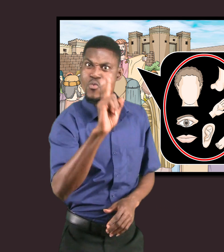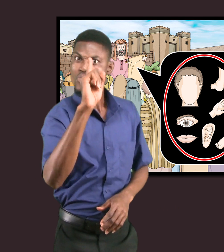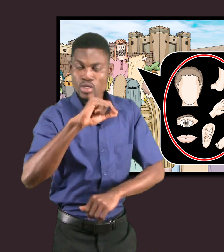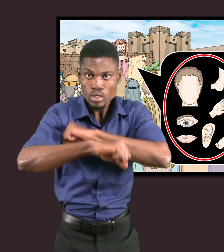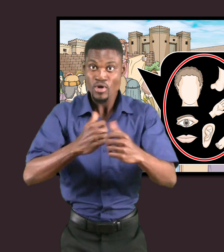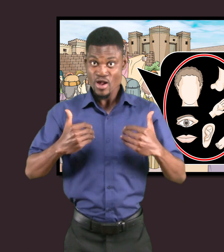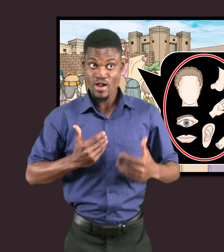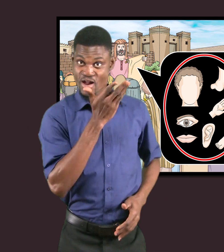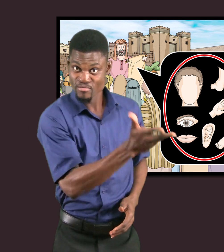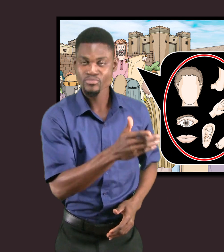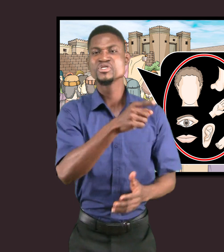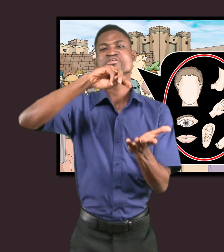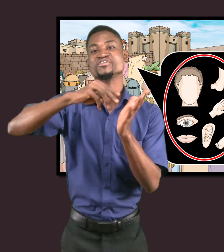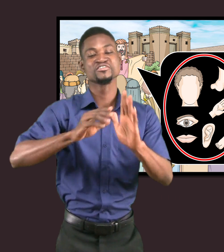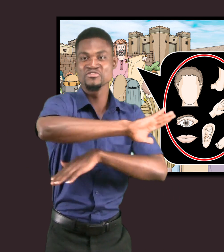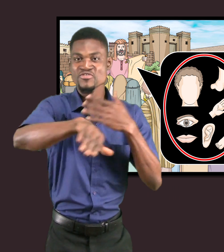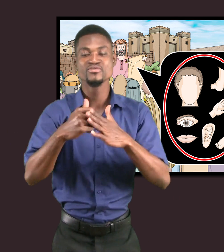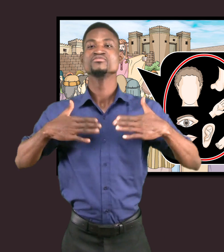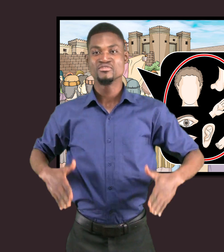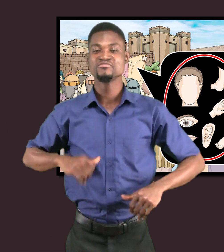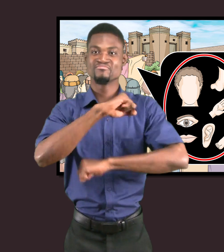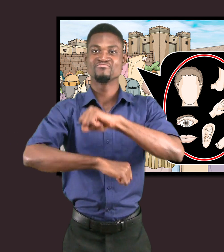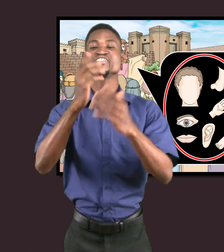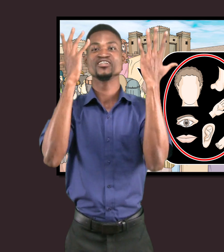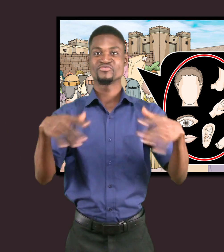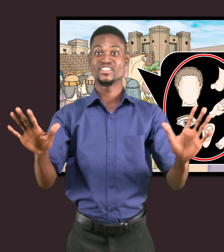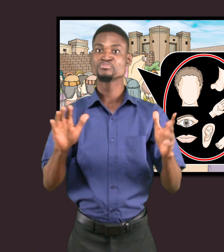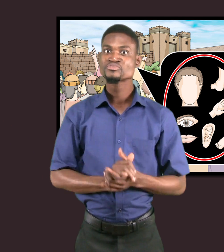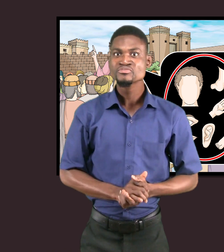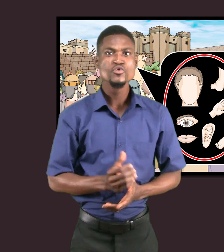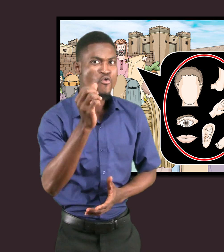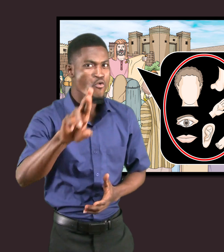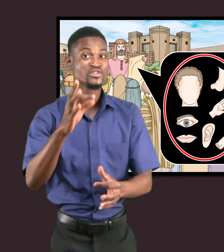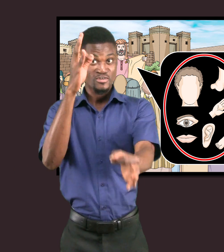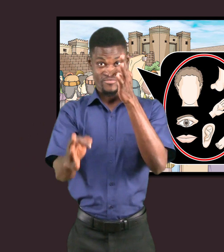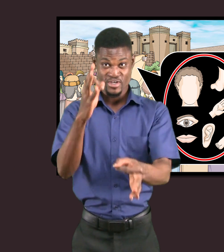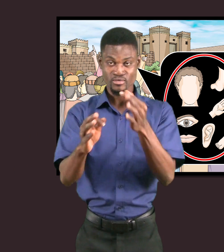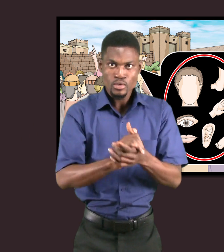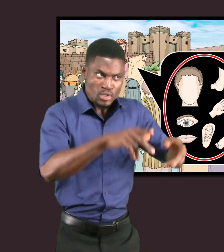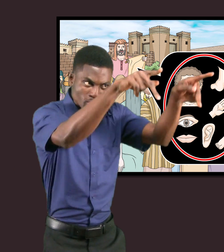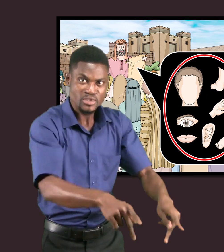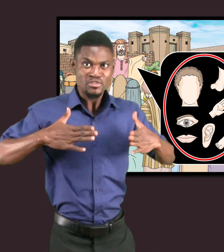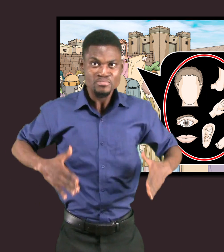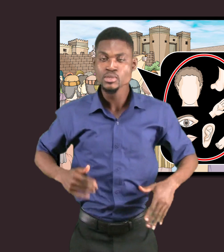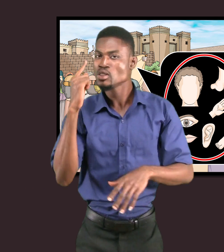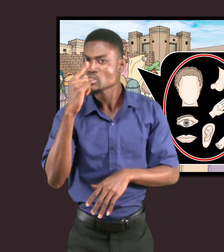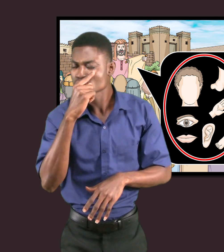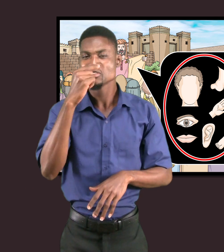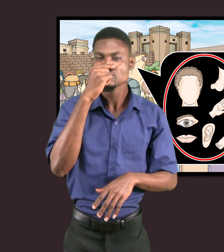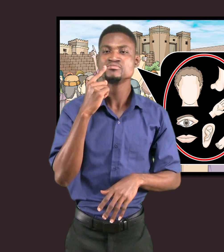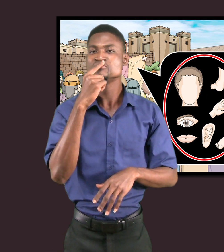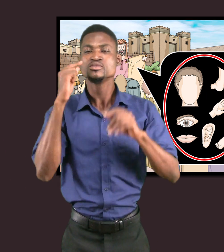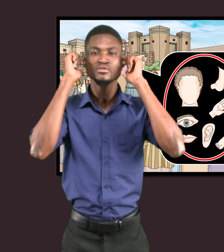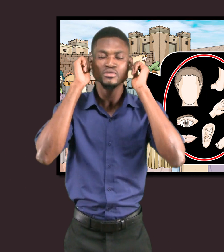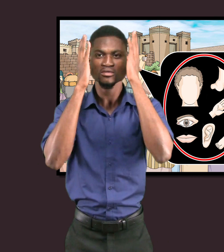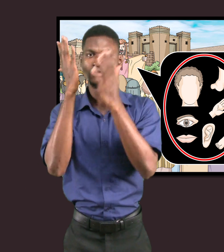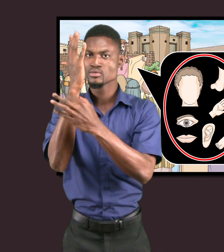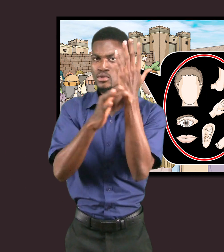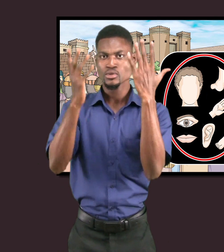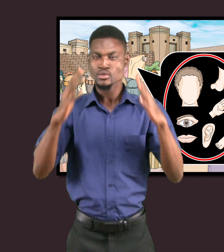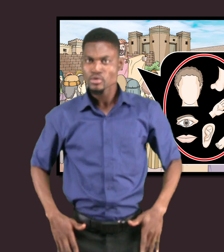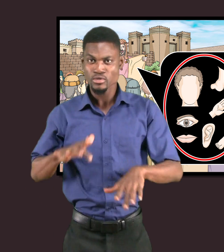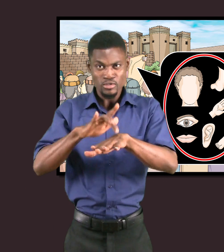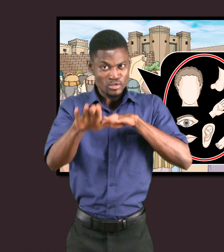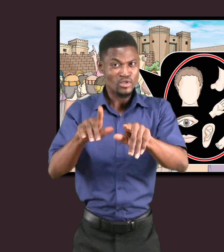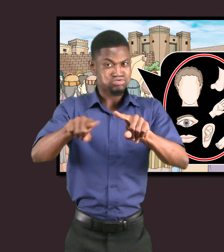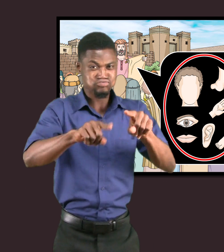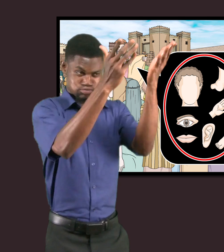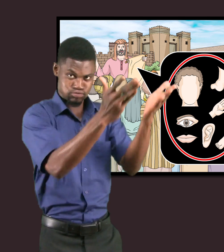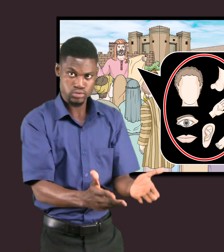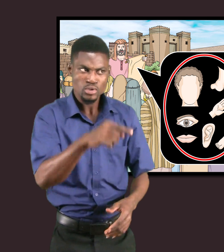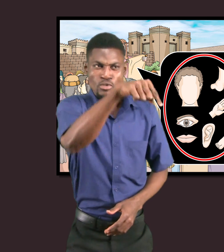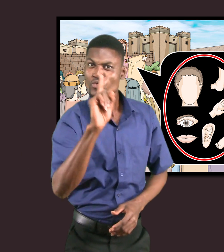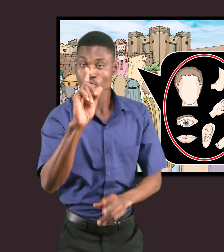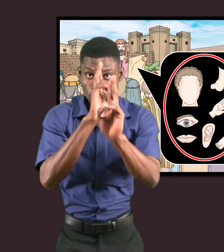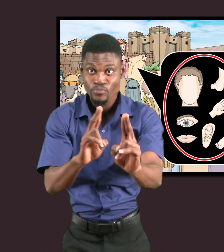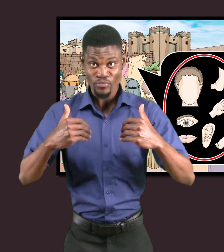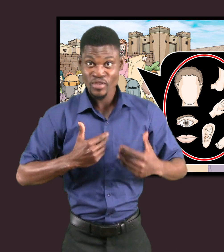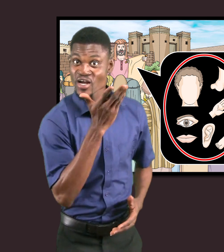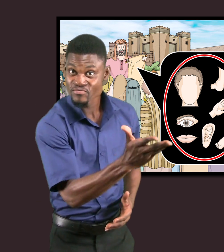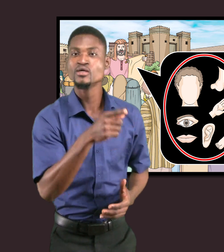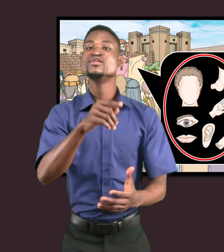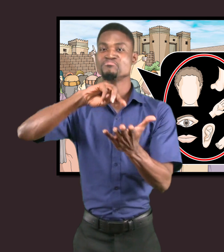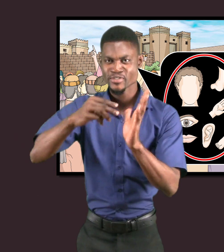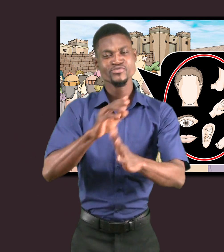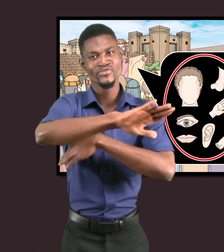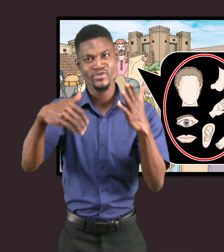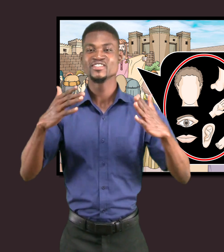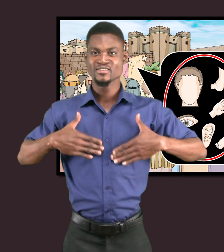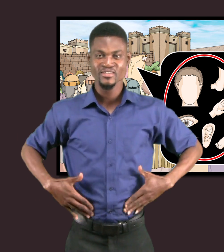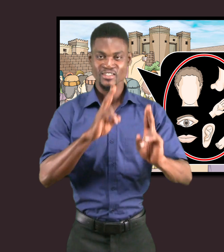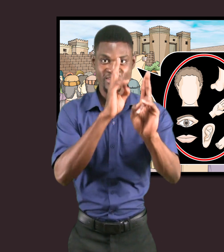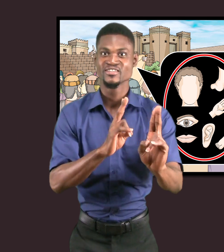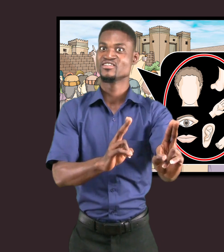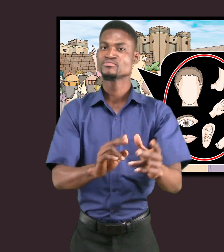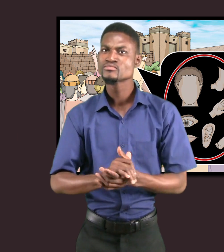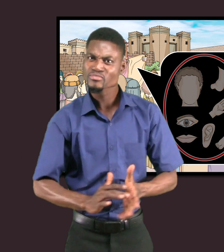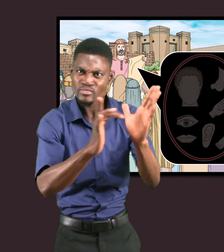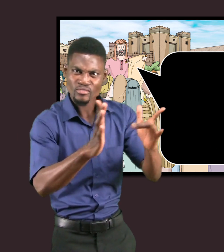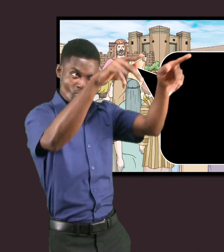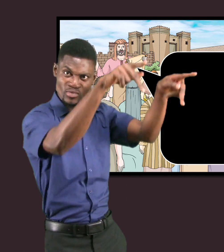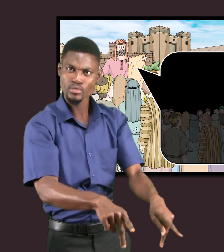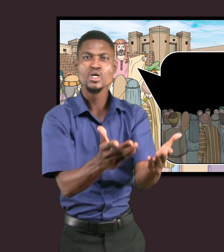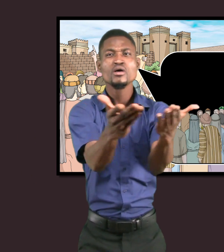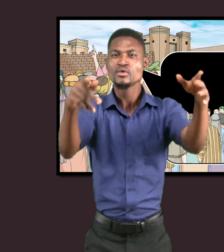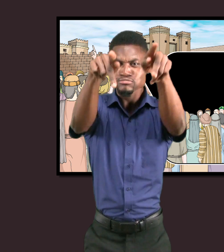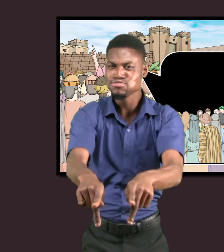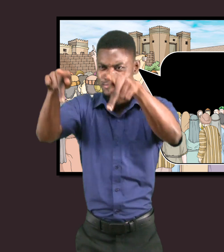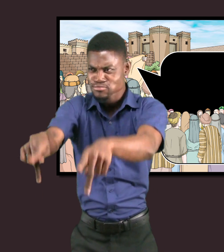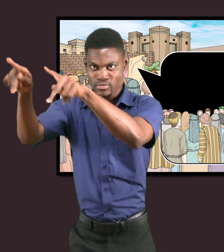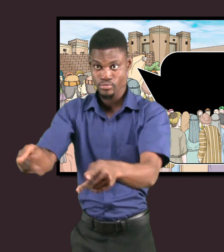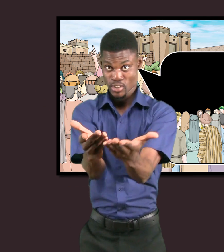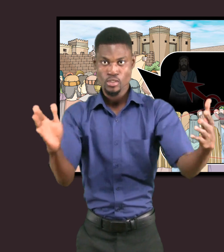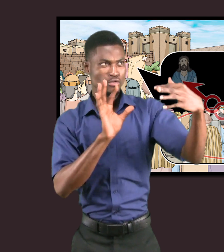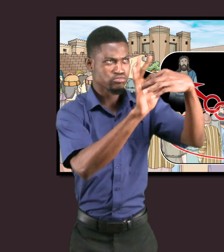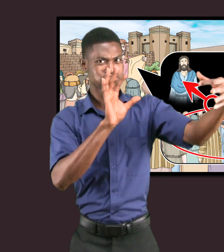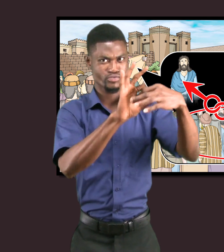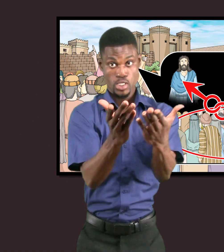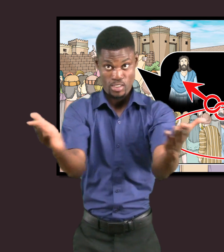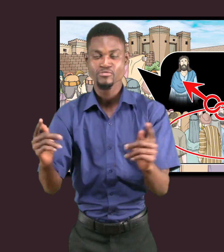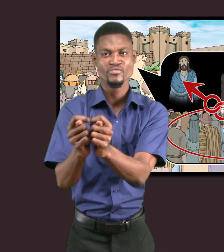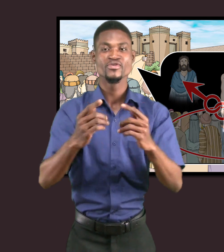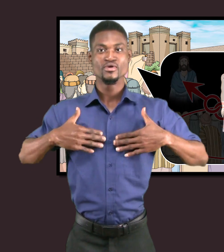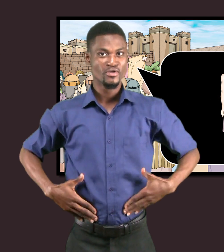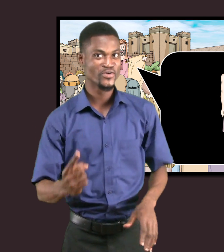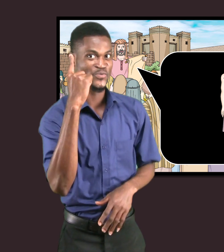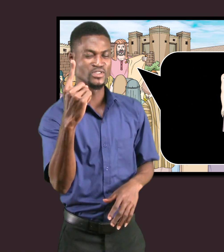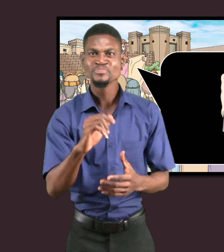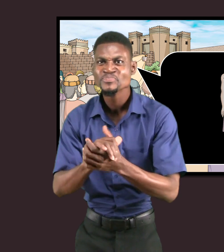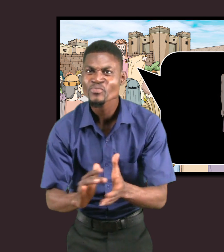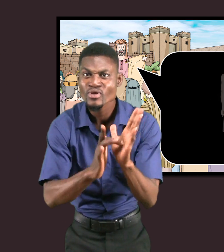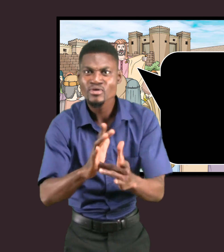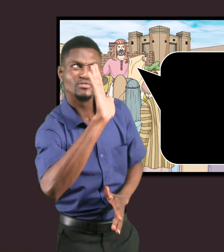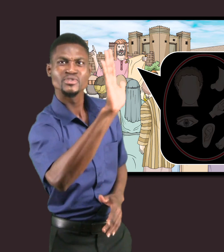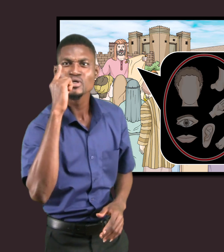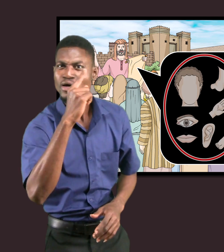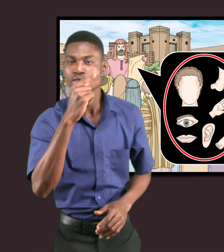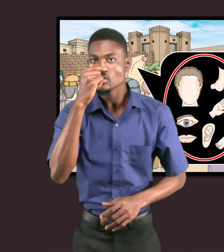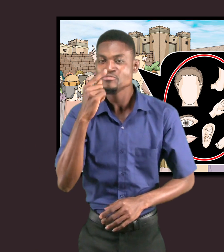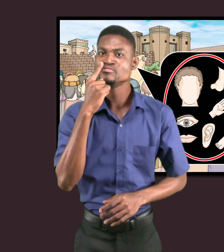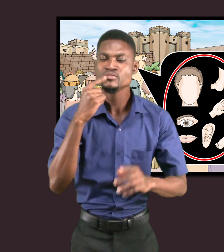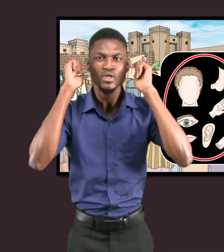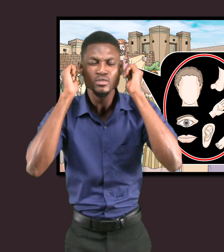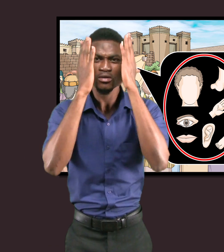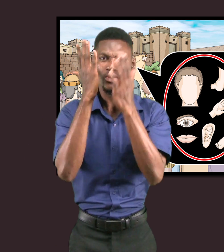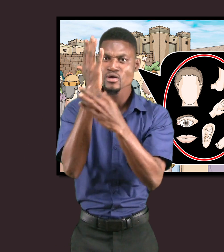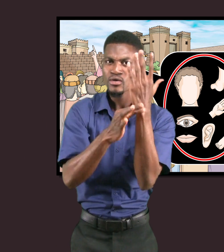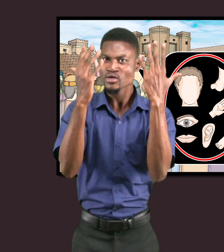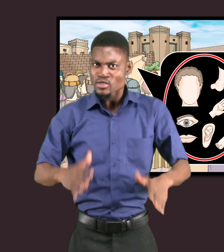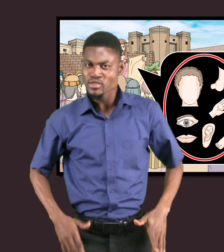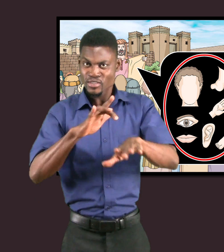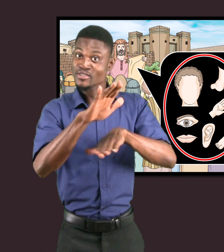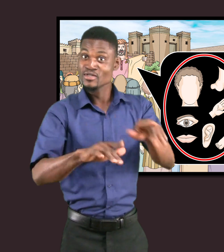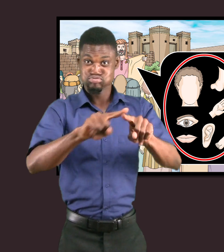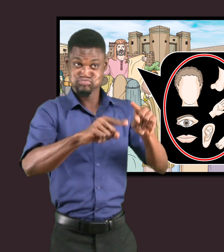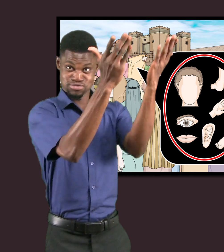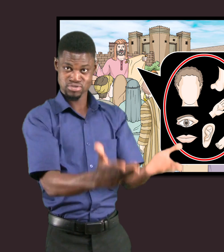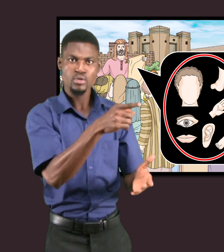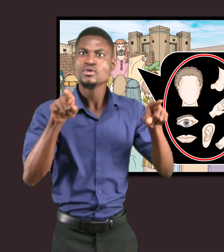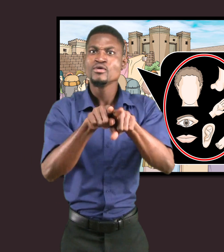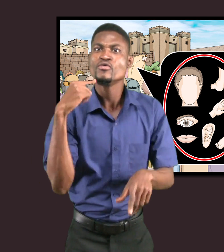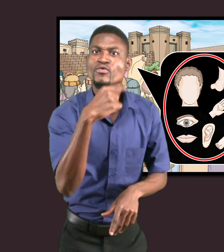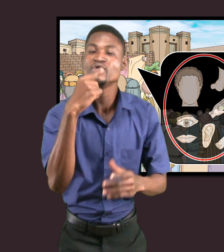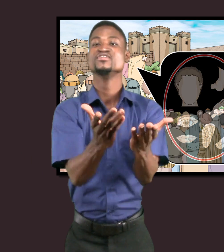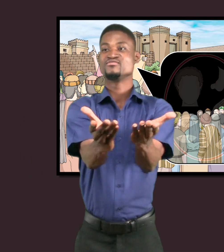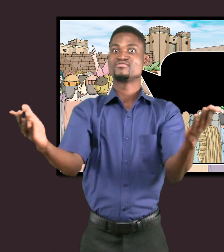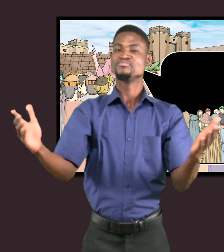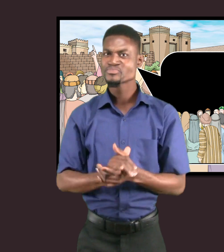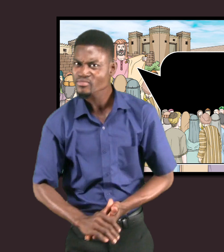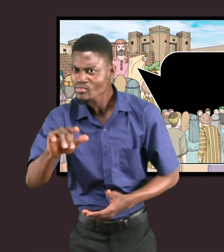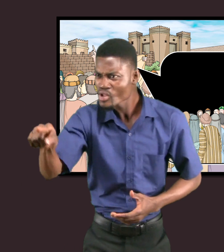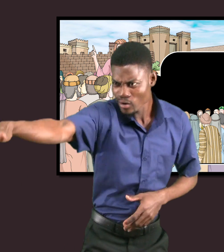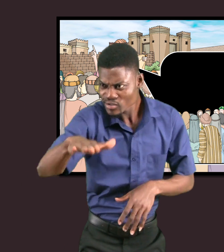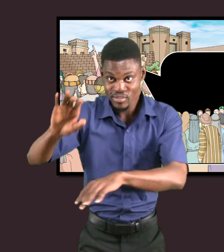If one part suffers, every part suffers with it; if one part is honored, every part rejoices with it. Now you are the body of Christ, and each of you is a member of it.